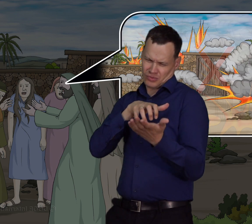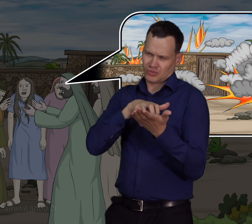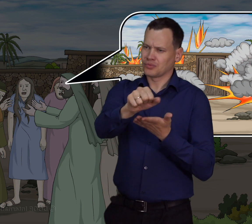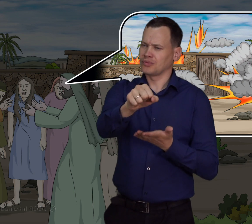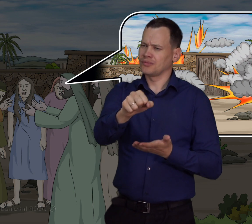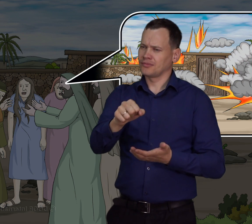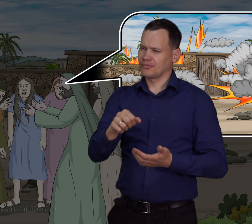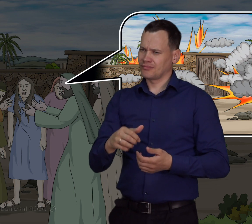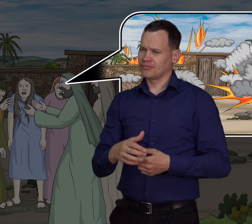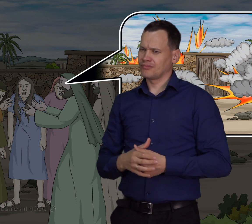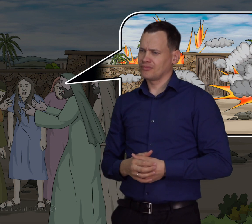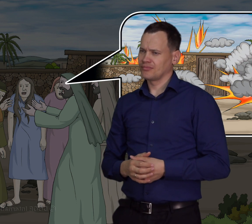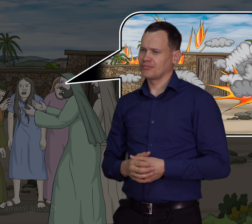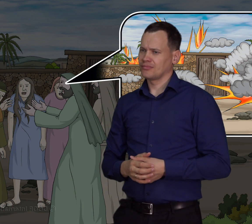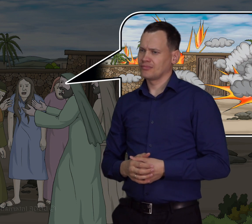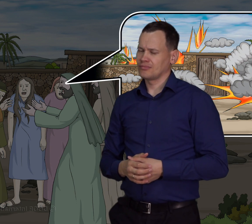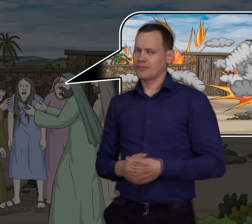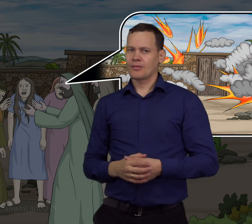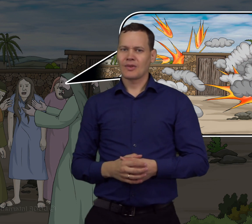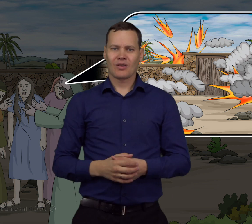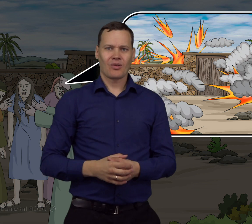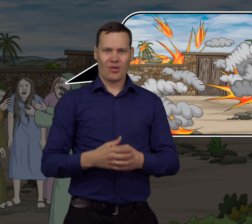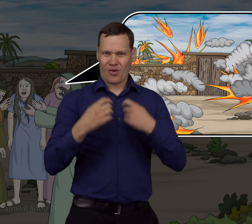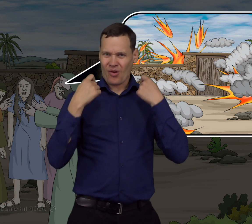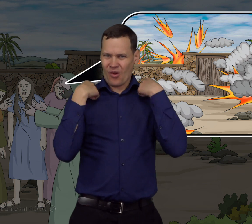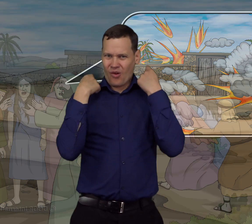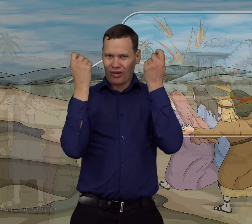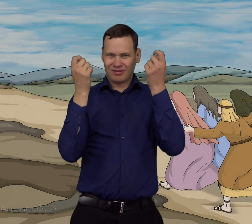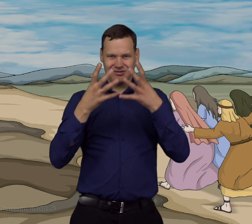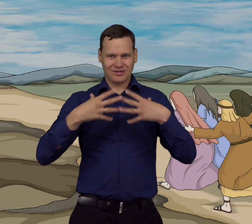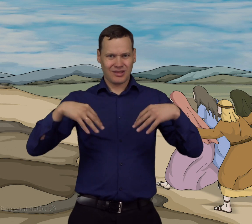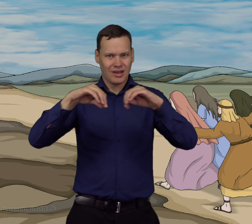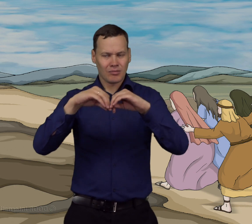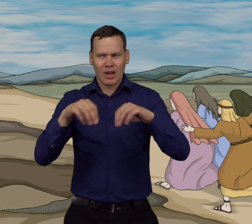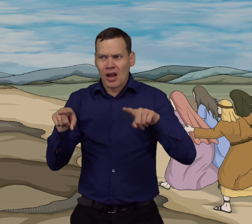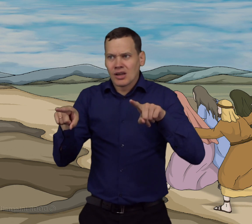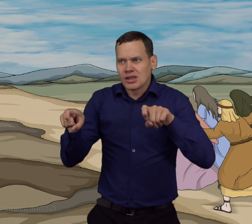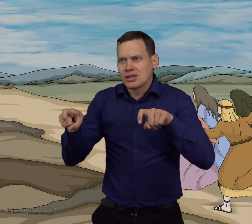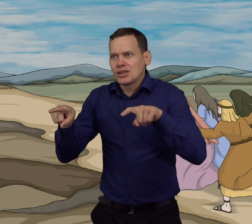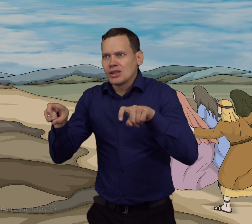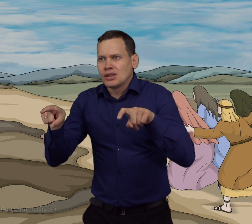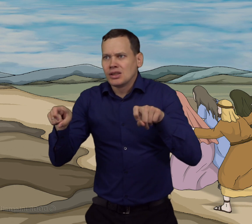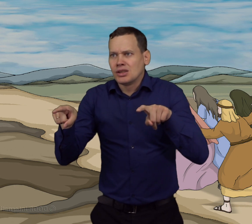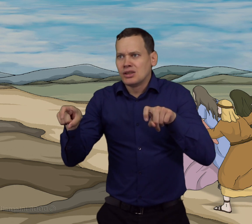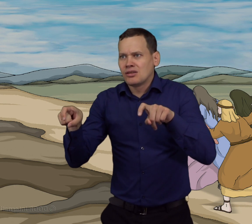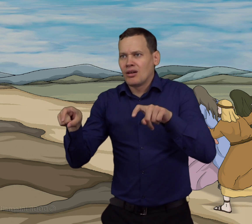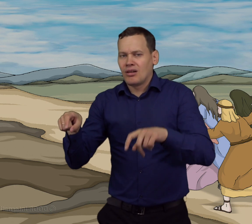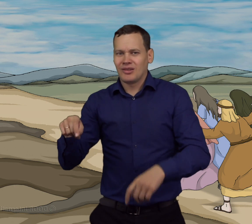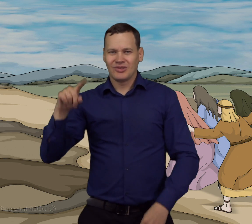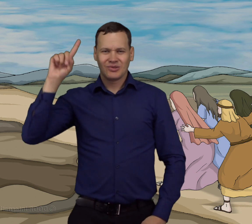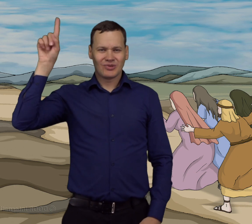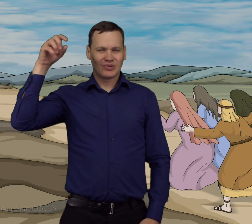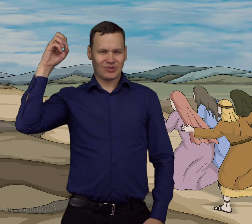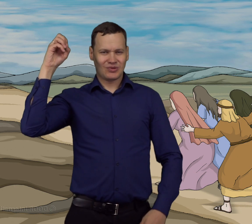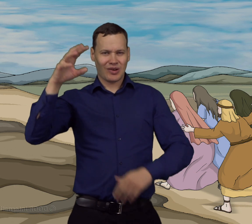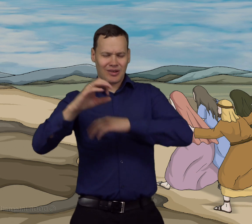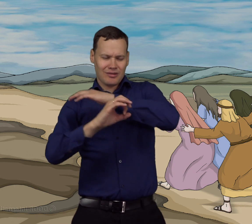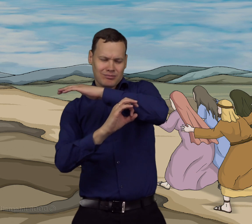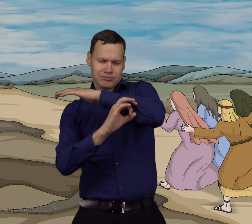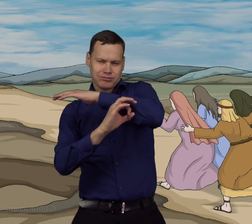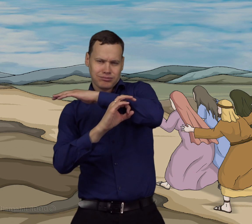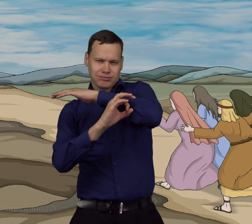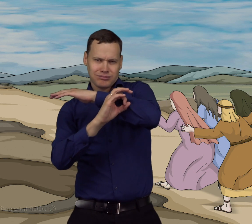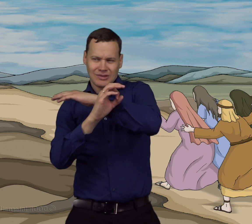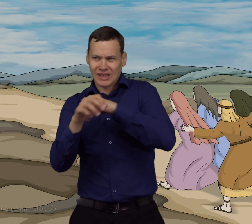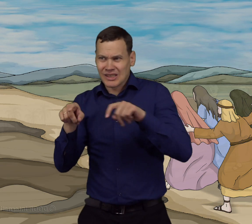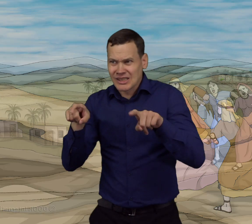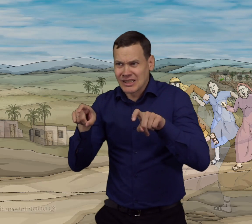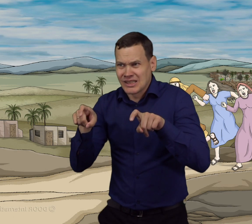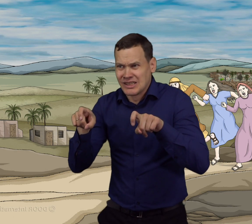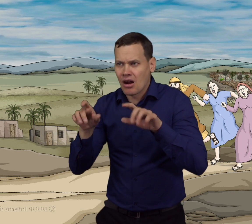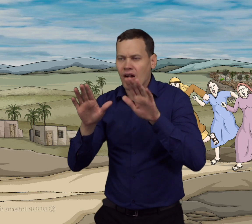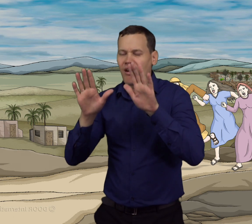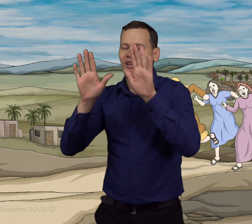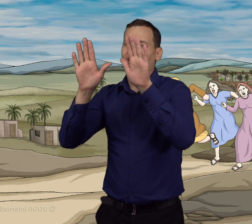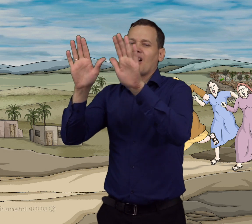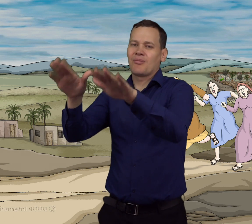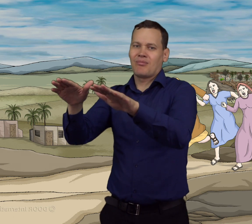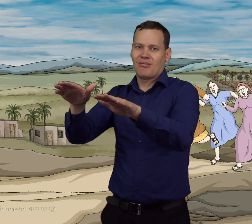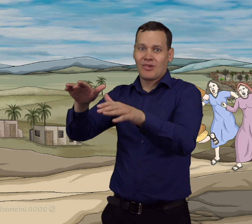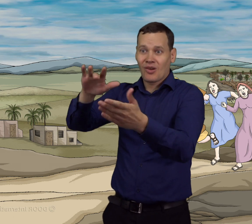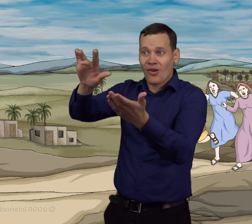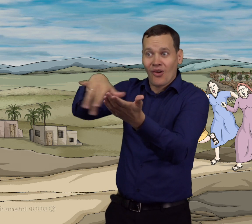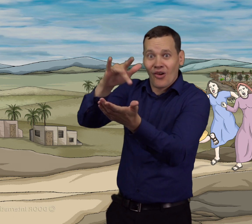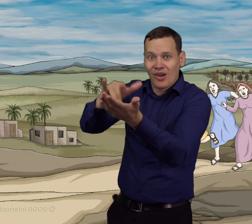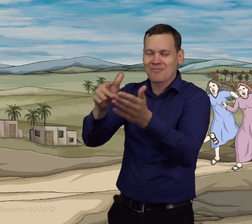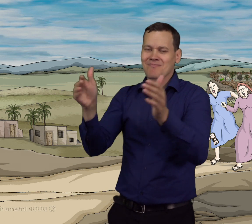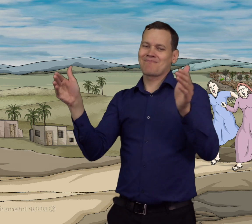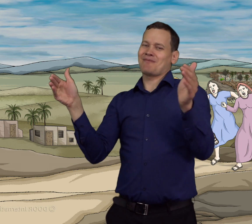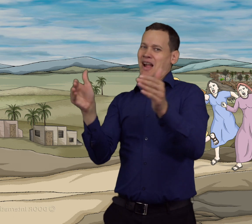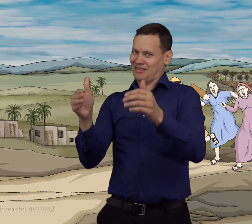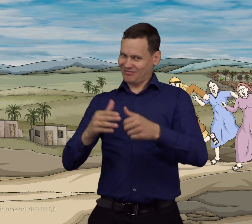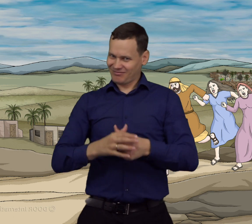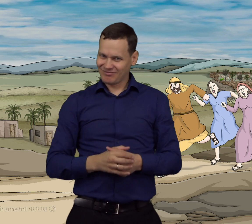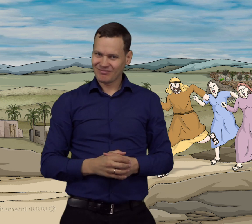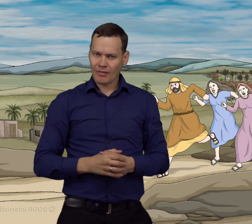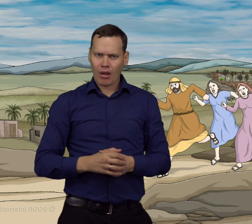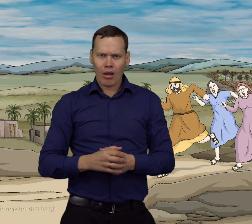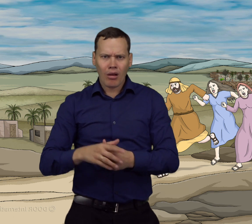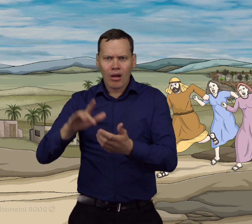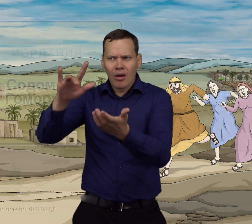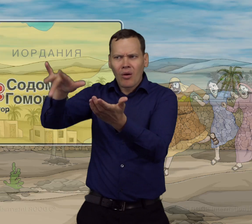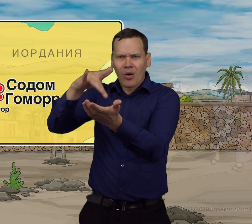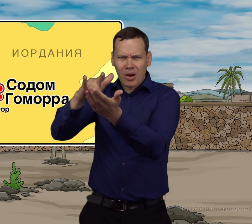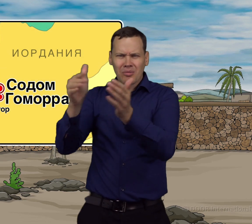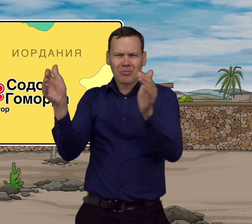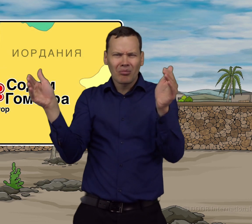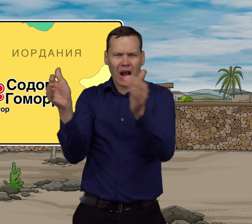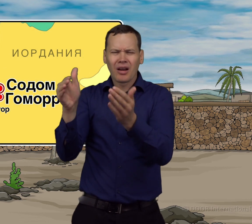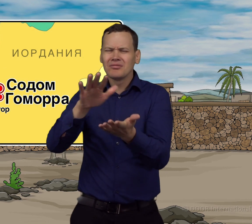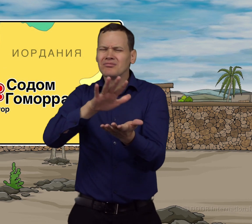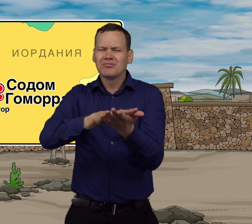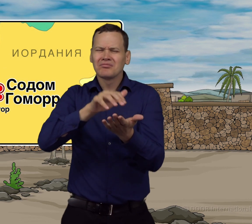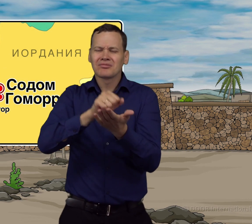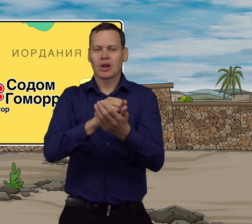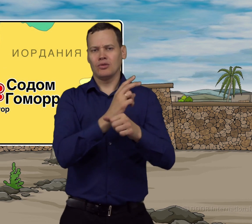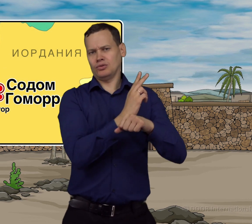Hurry! Run there quickly, for I cannot do anything until you reach it.”